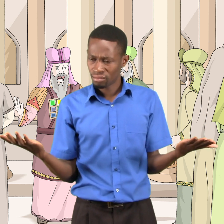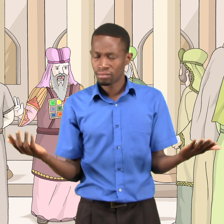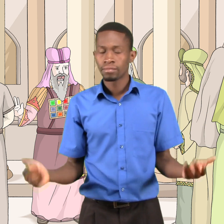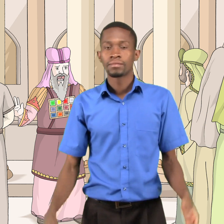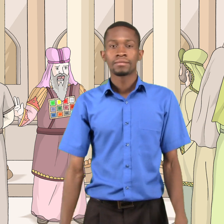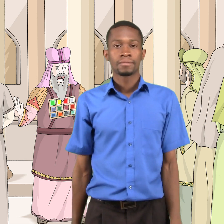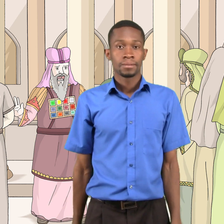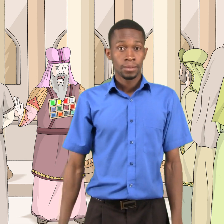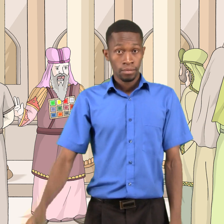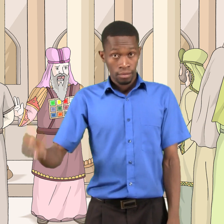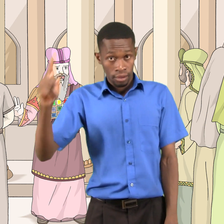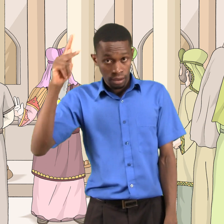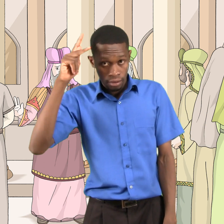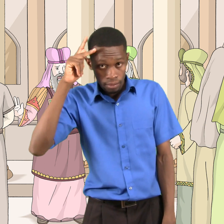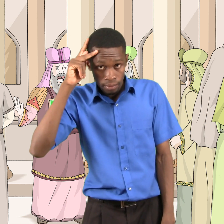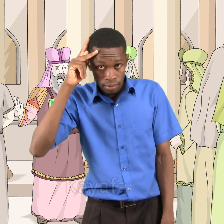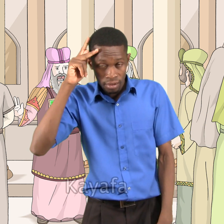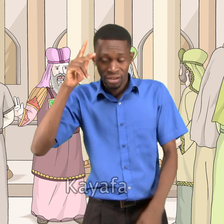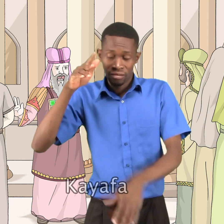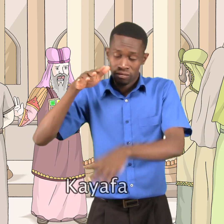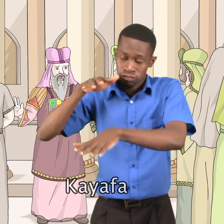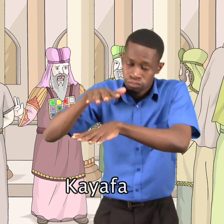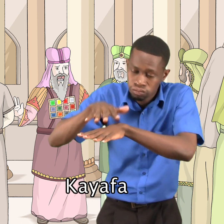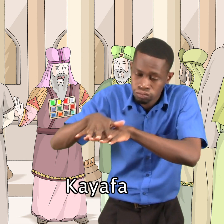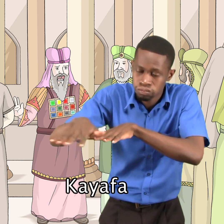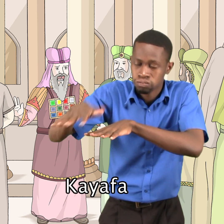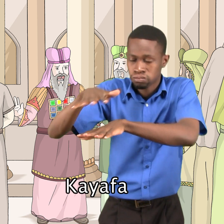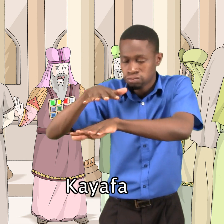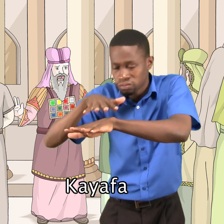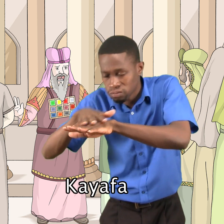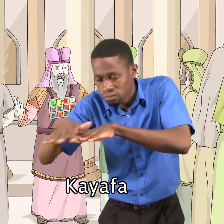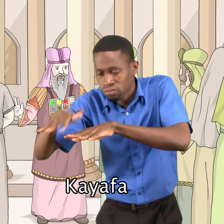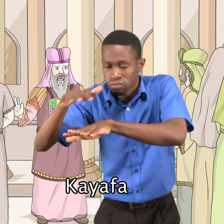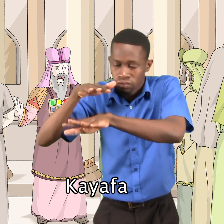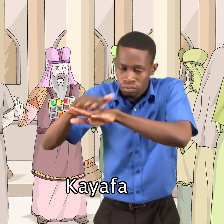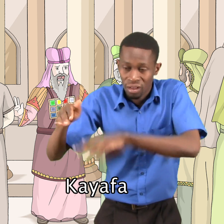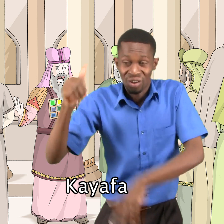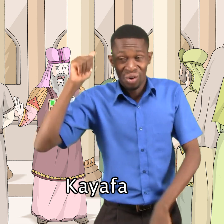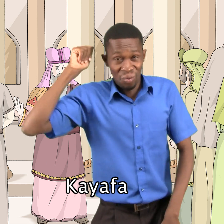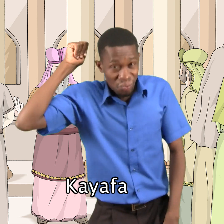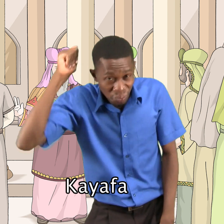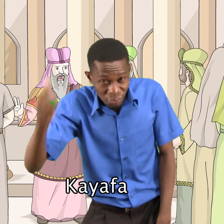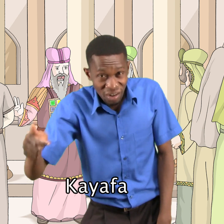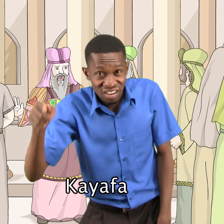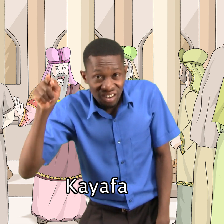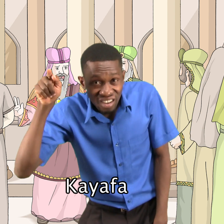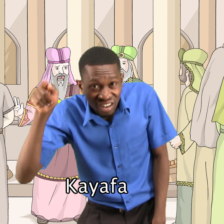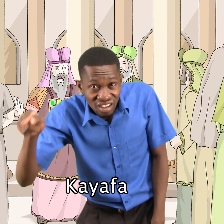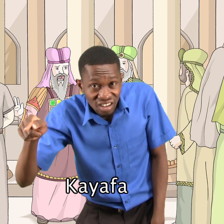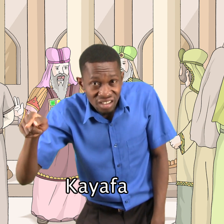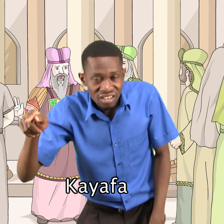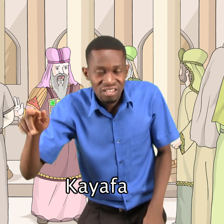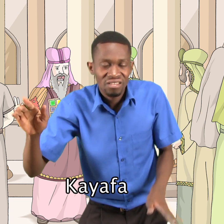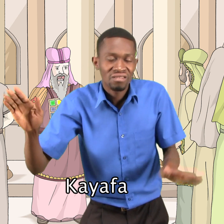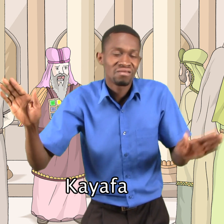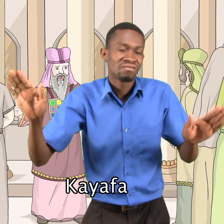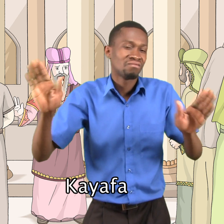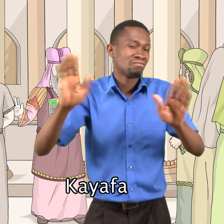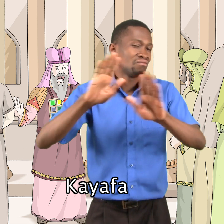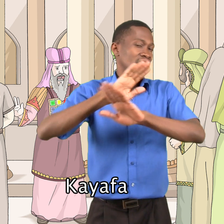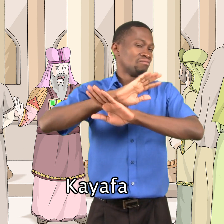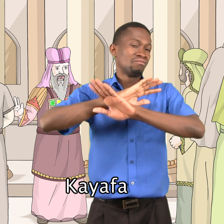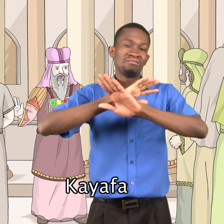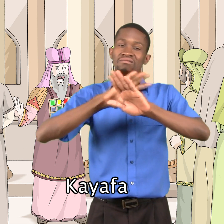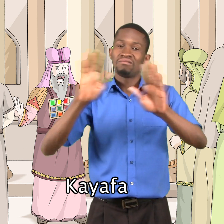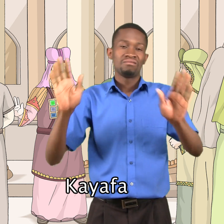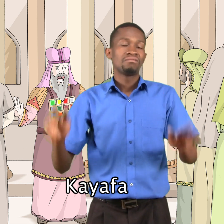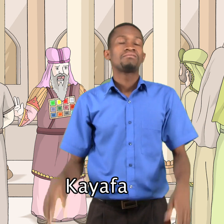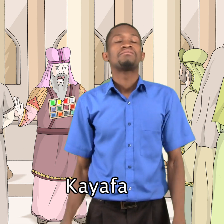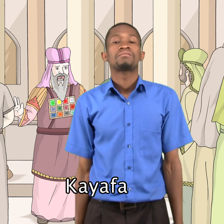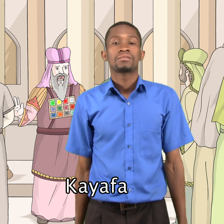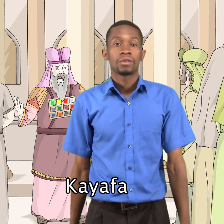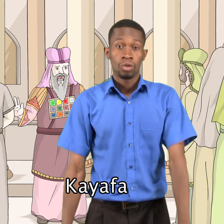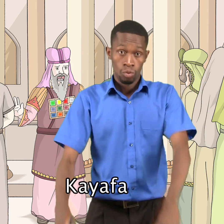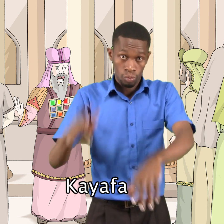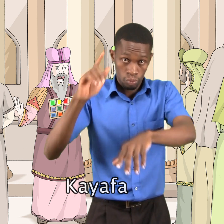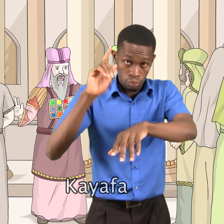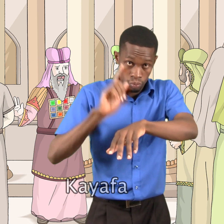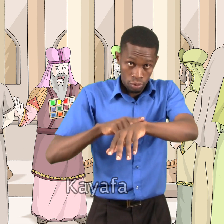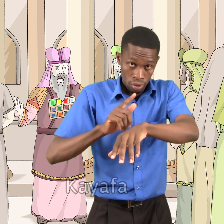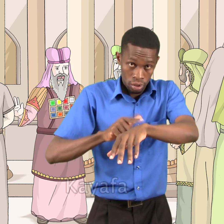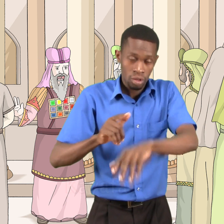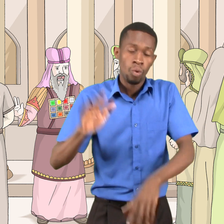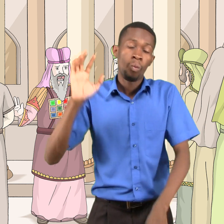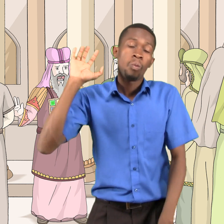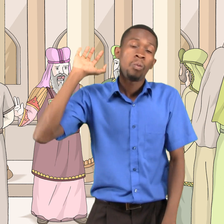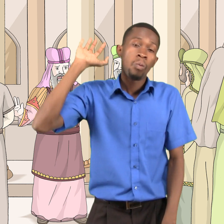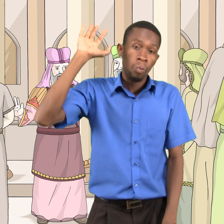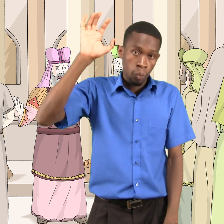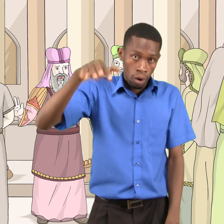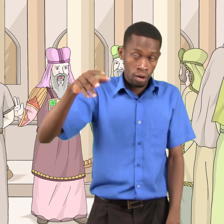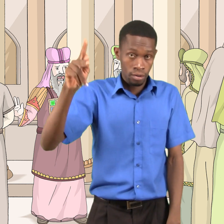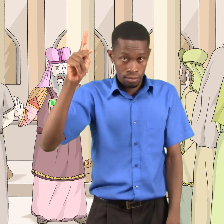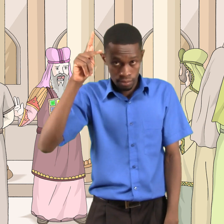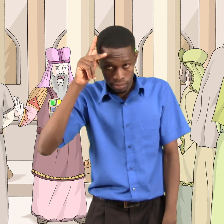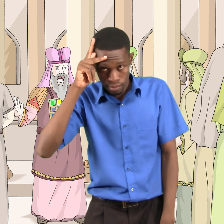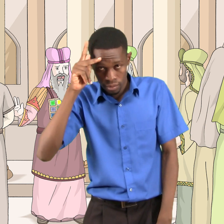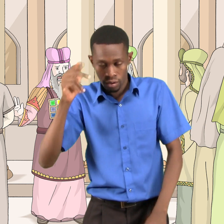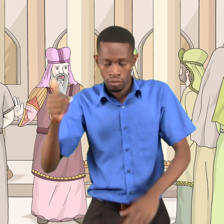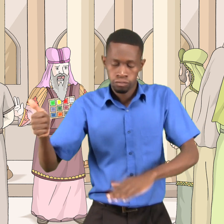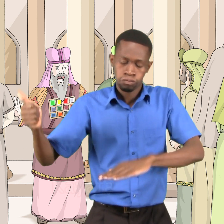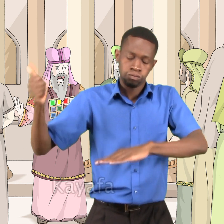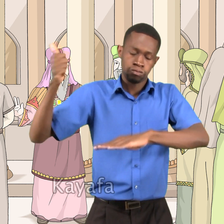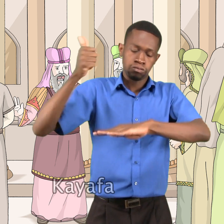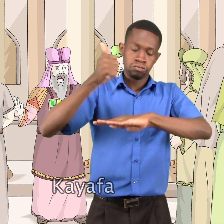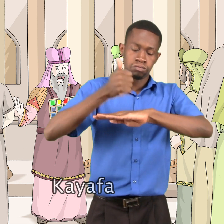Caiaphas did not say this on his own.